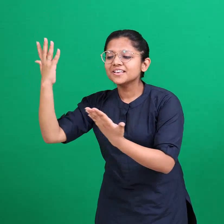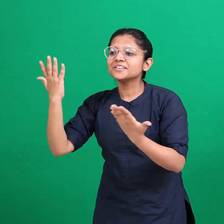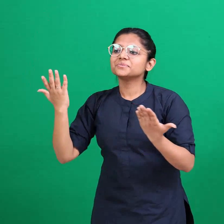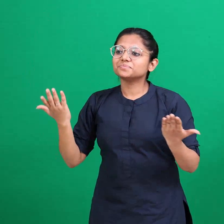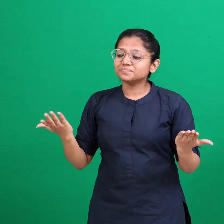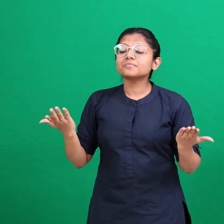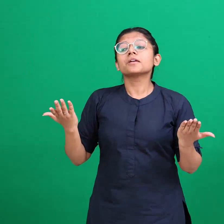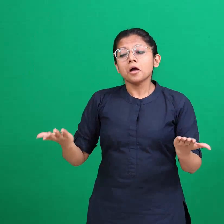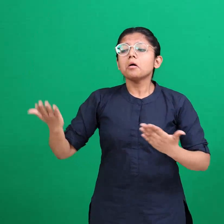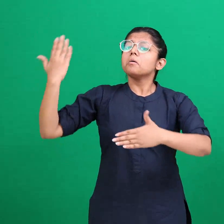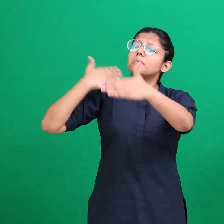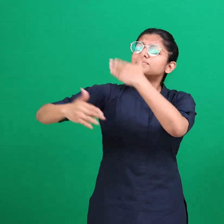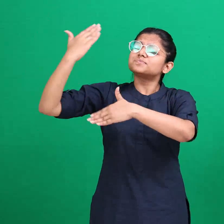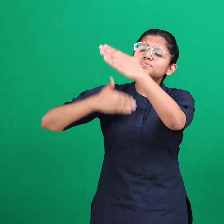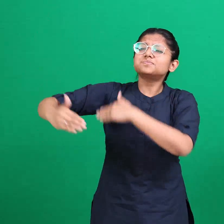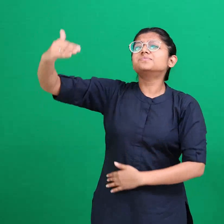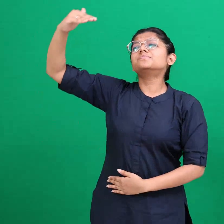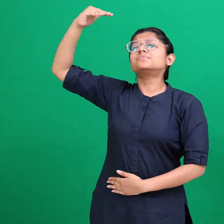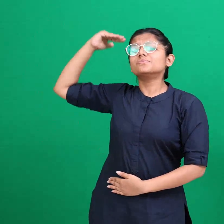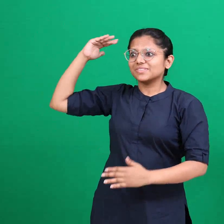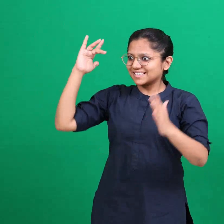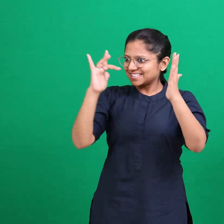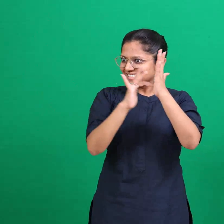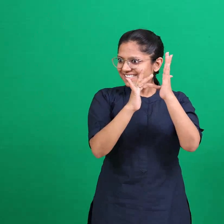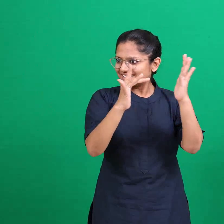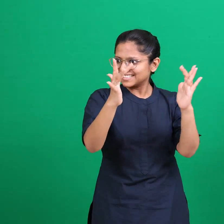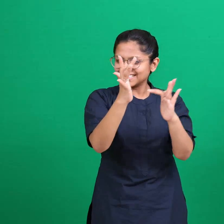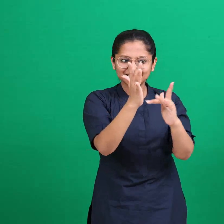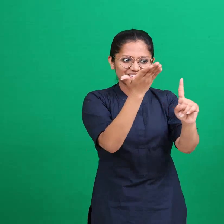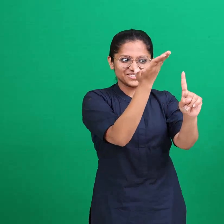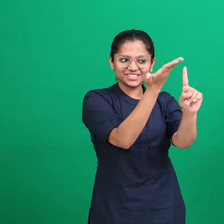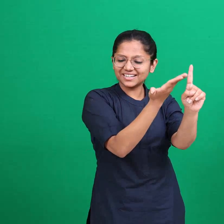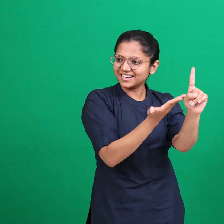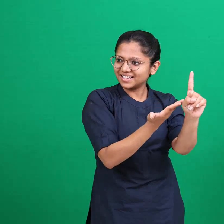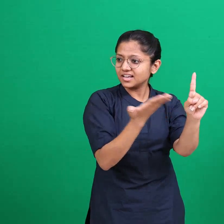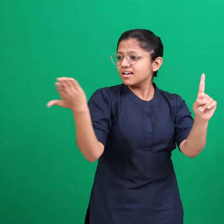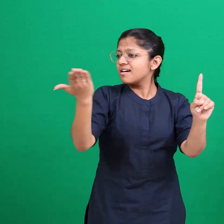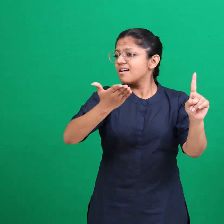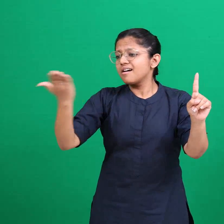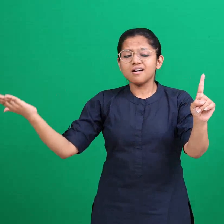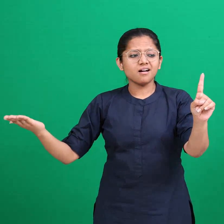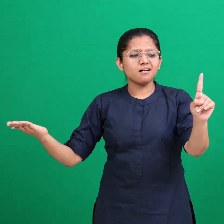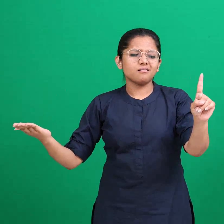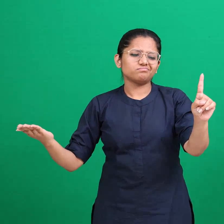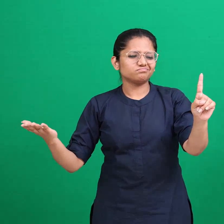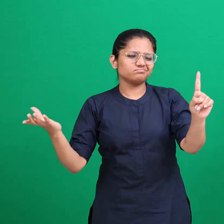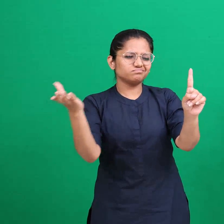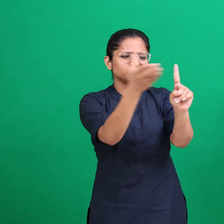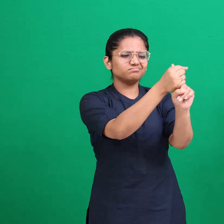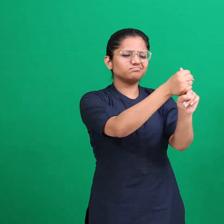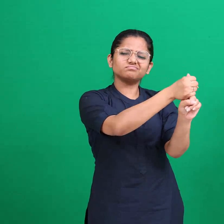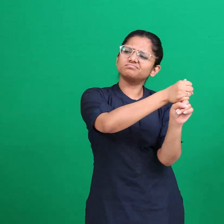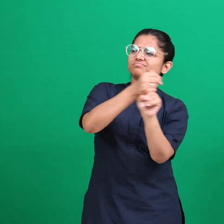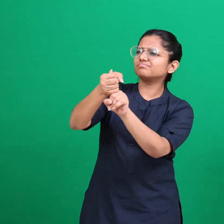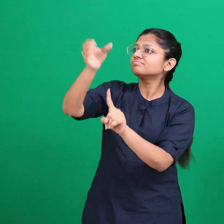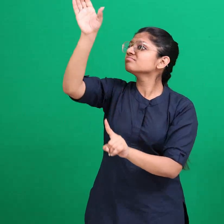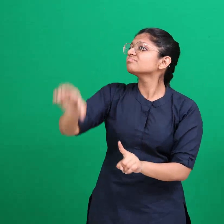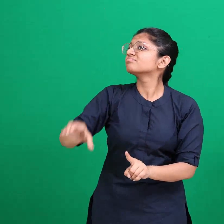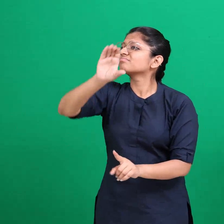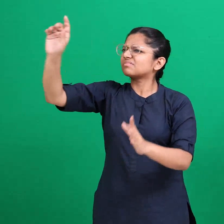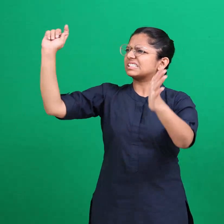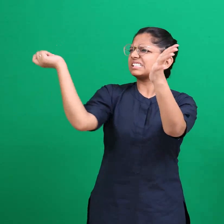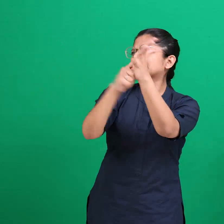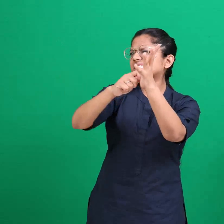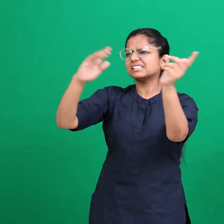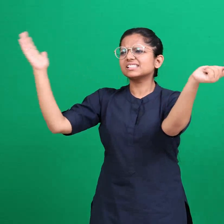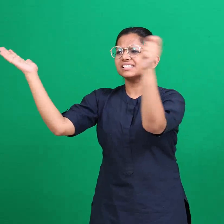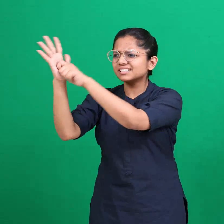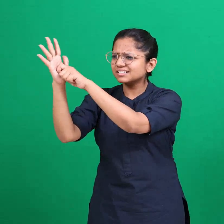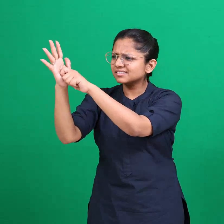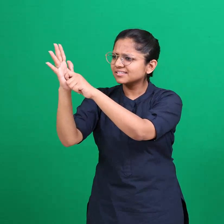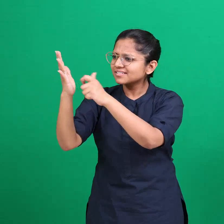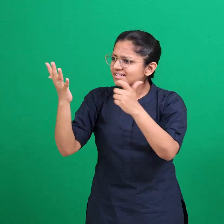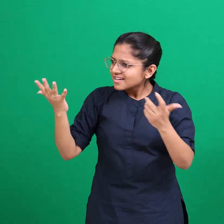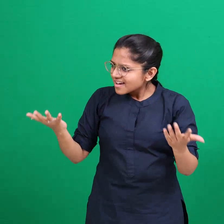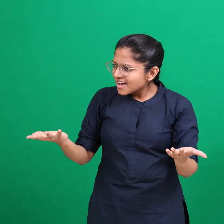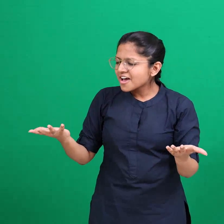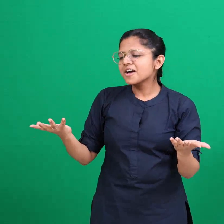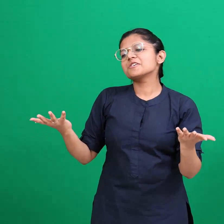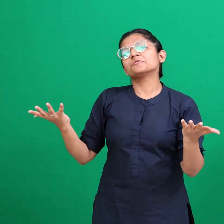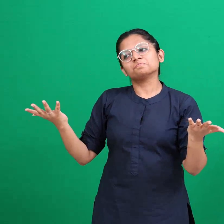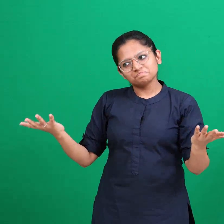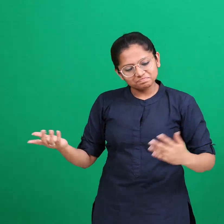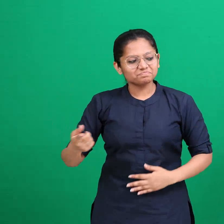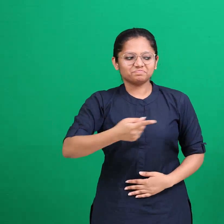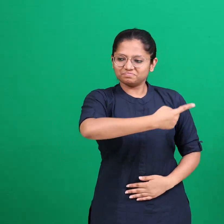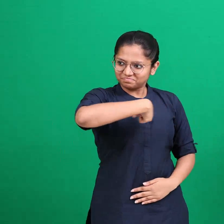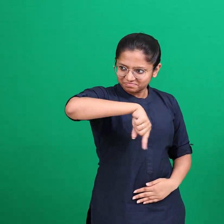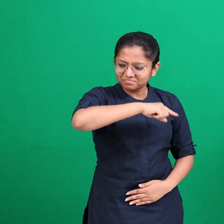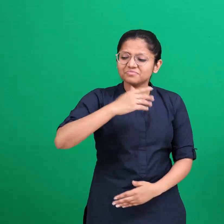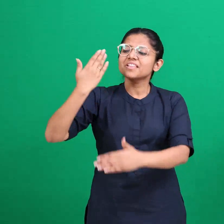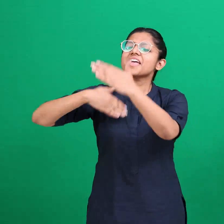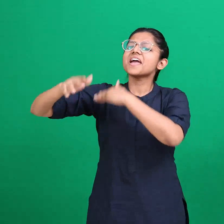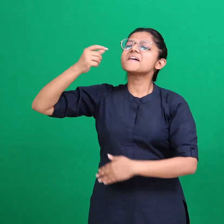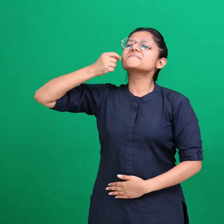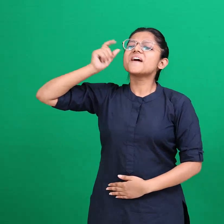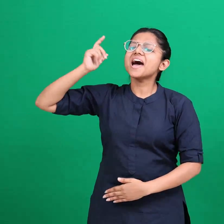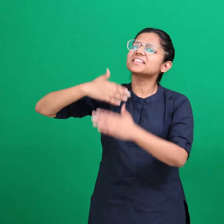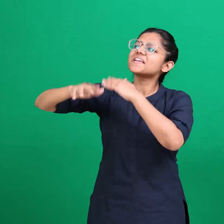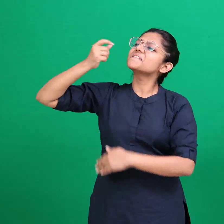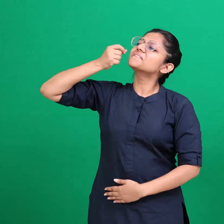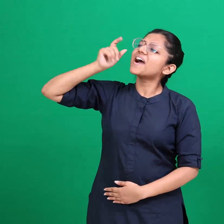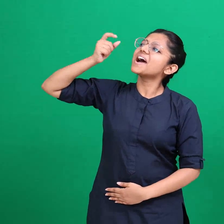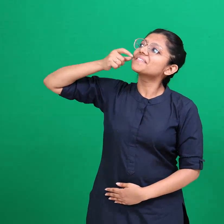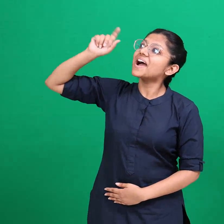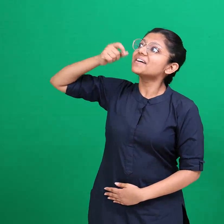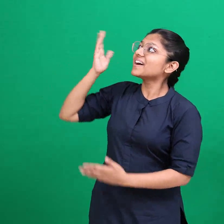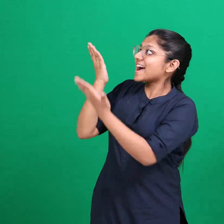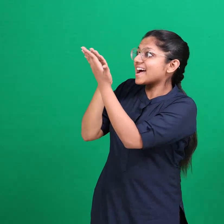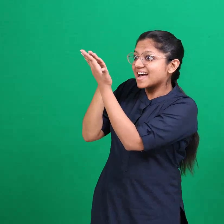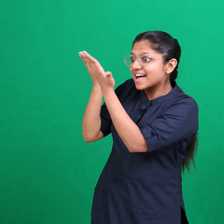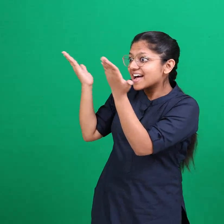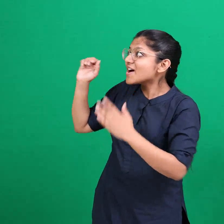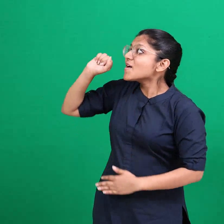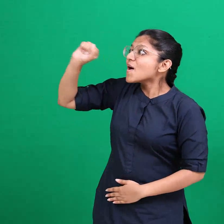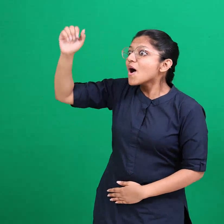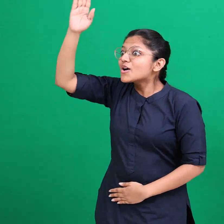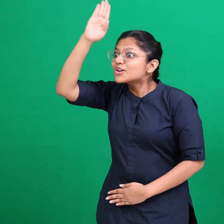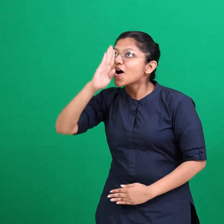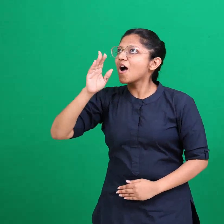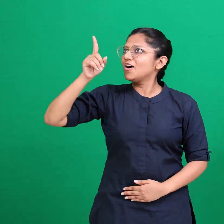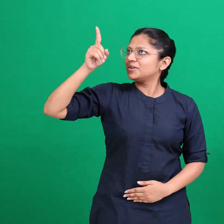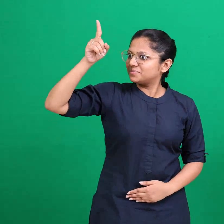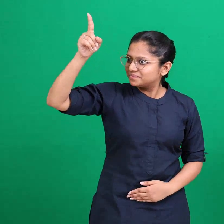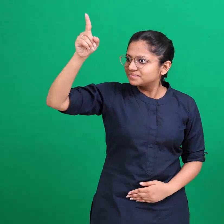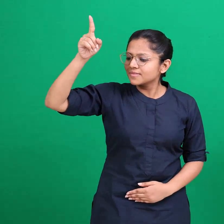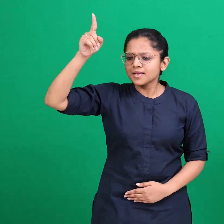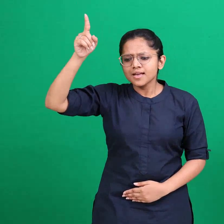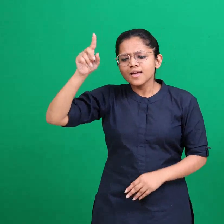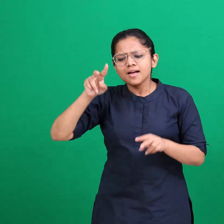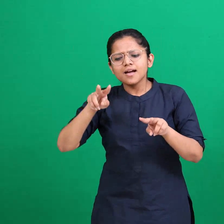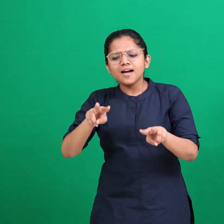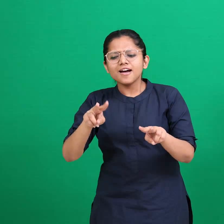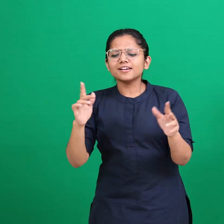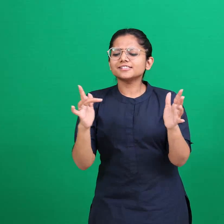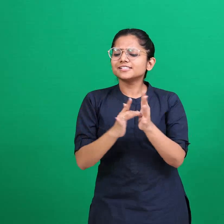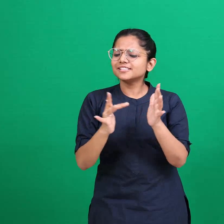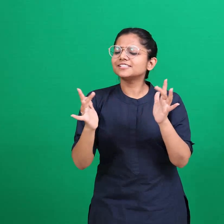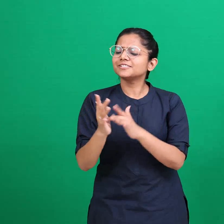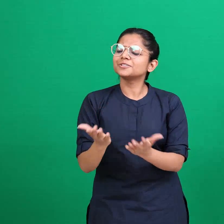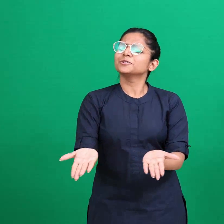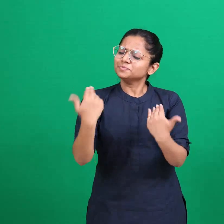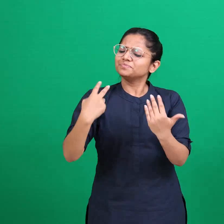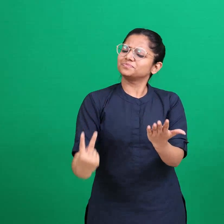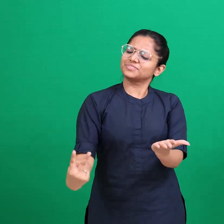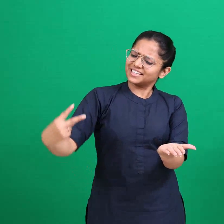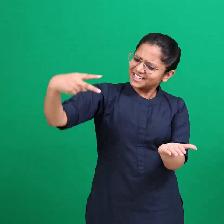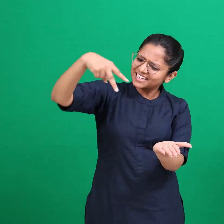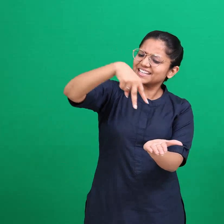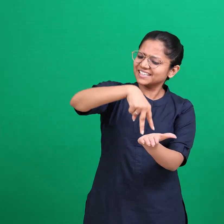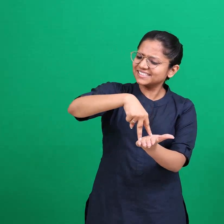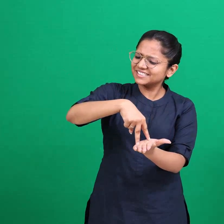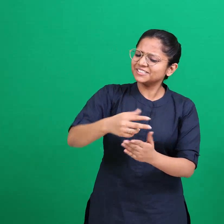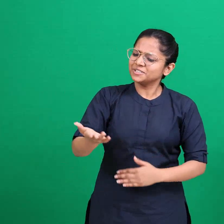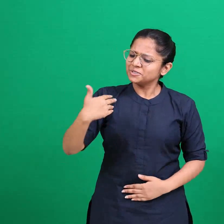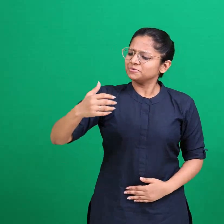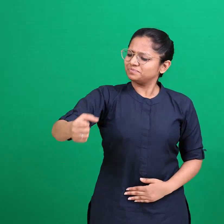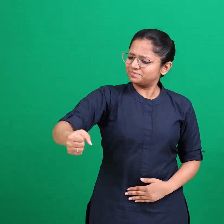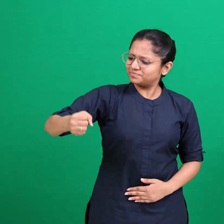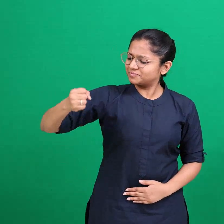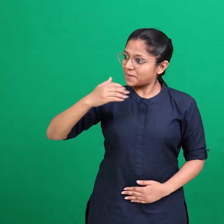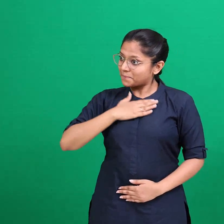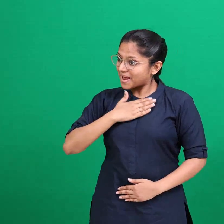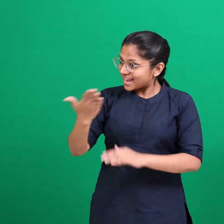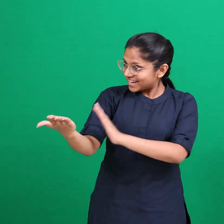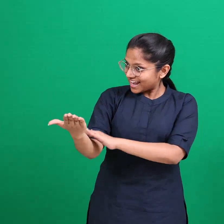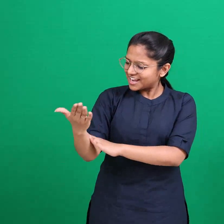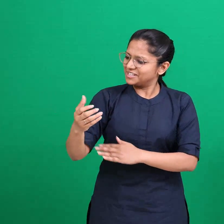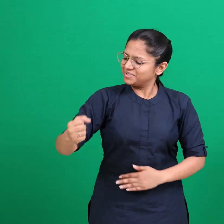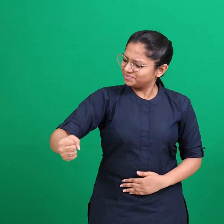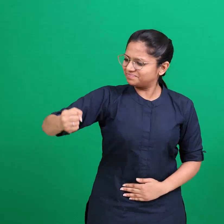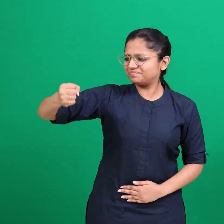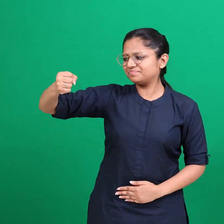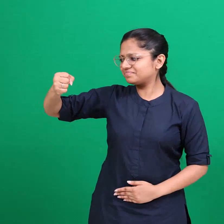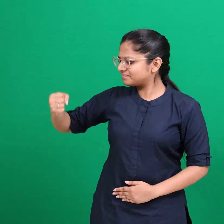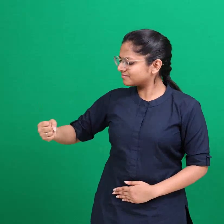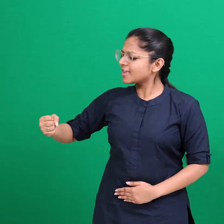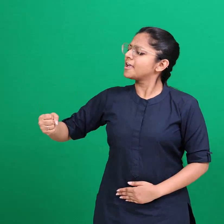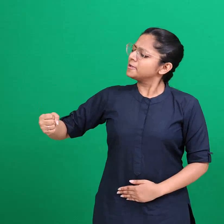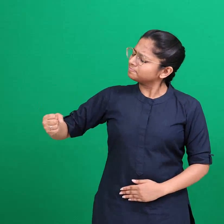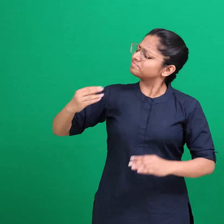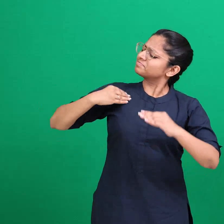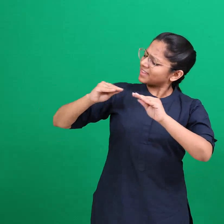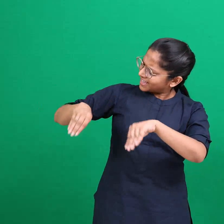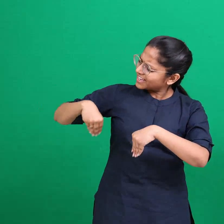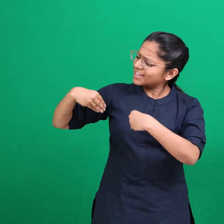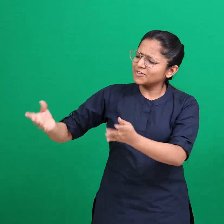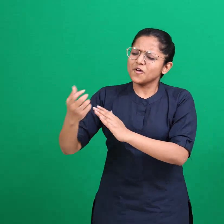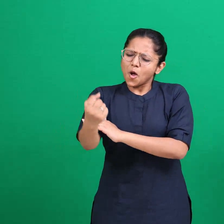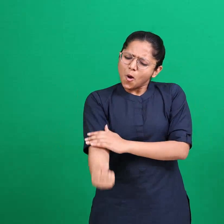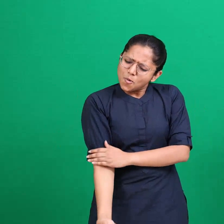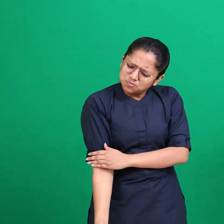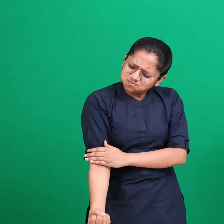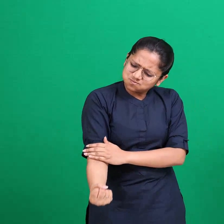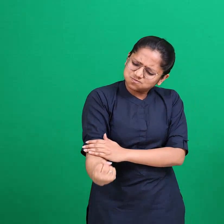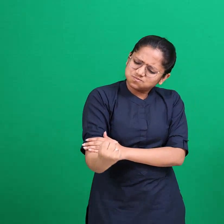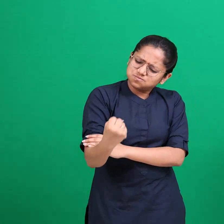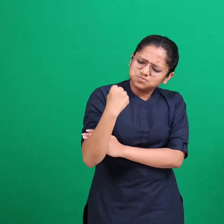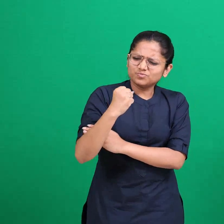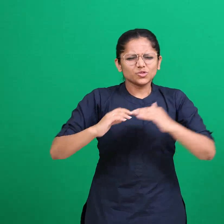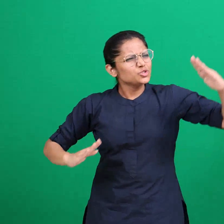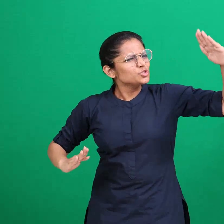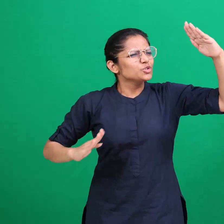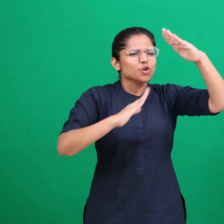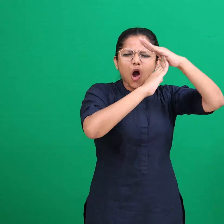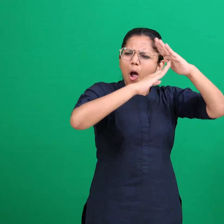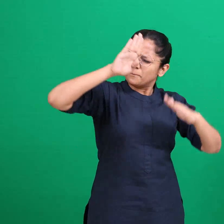The God of our fathers raised up Jesus, whom you had killed by hanging Him on a tree.